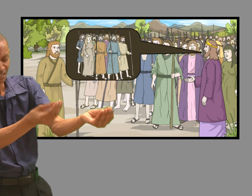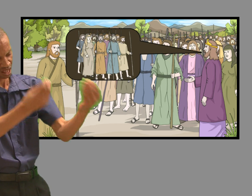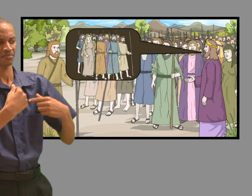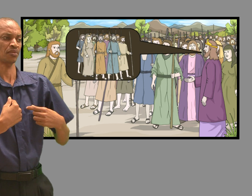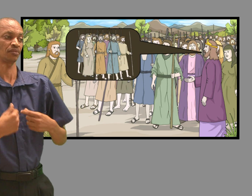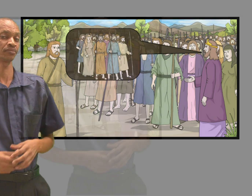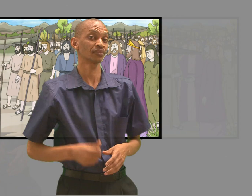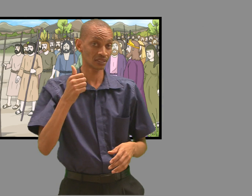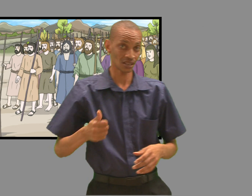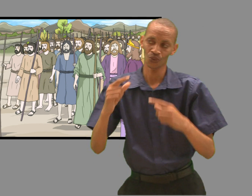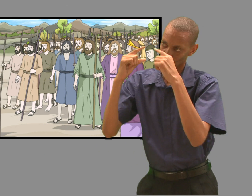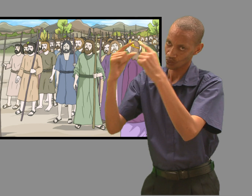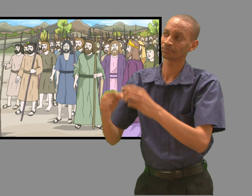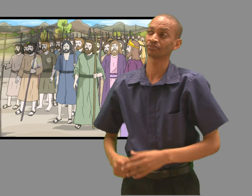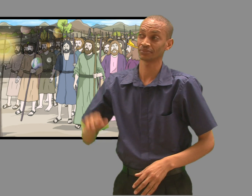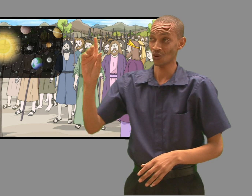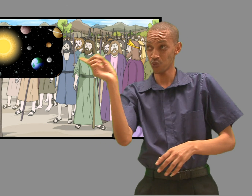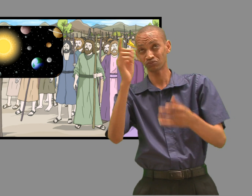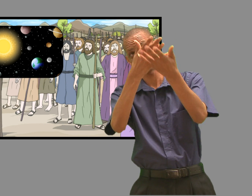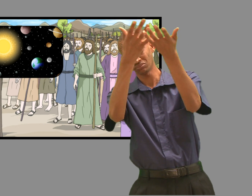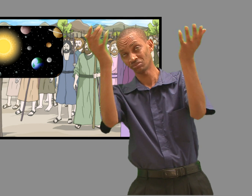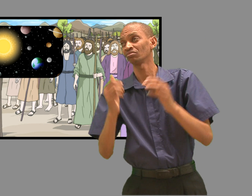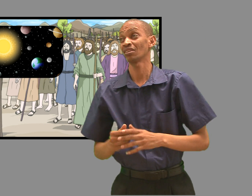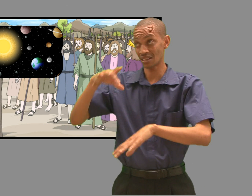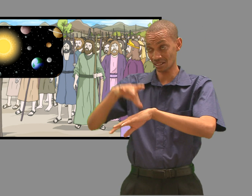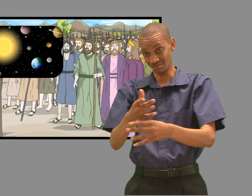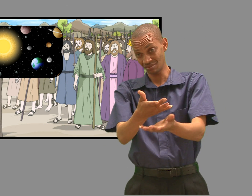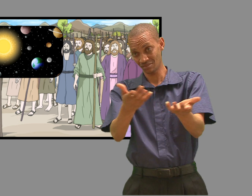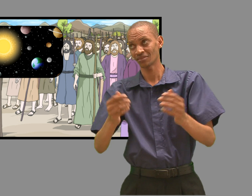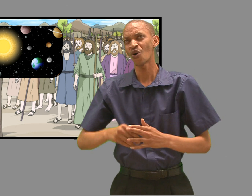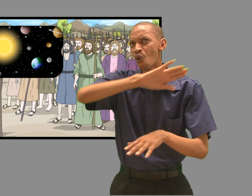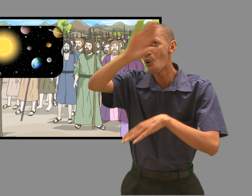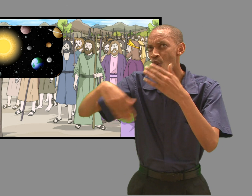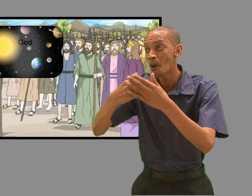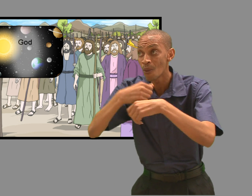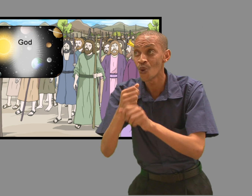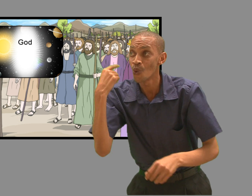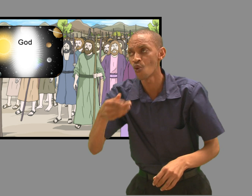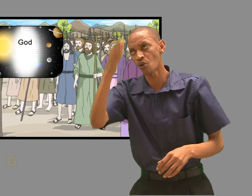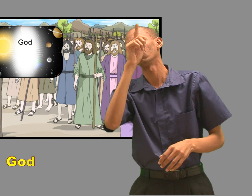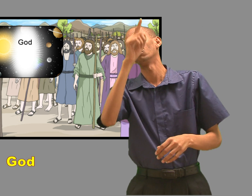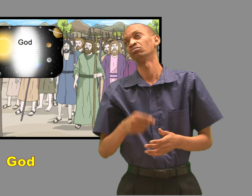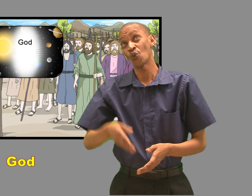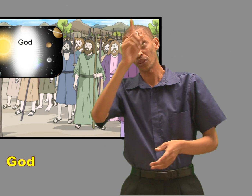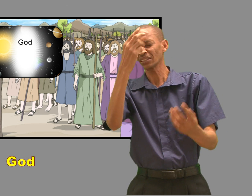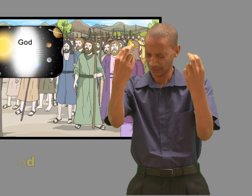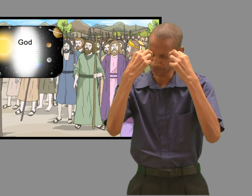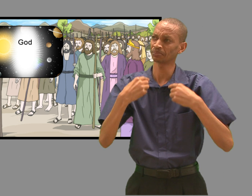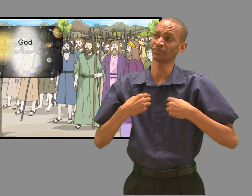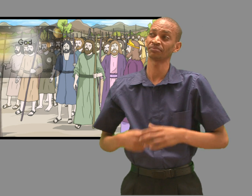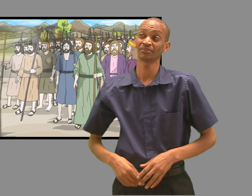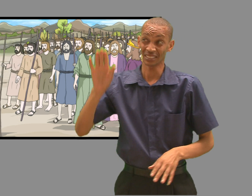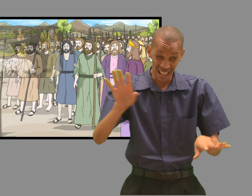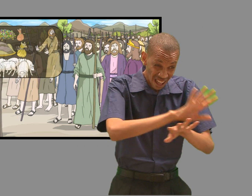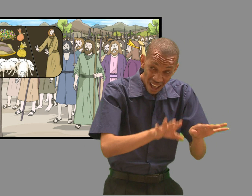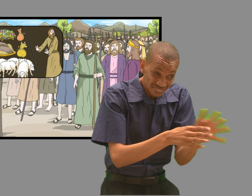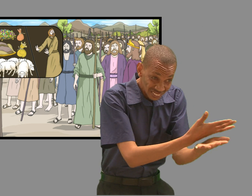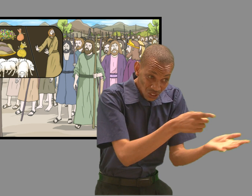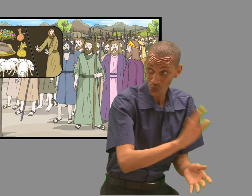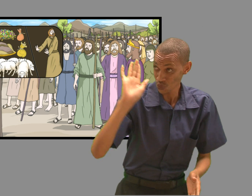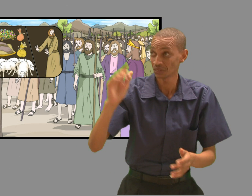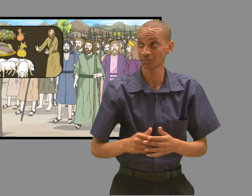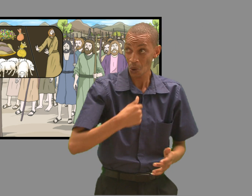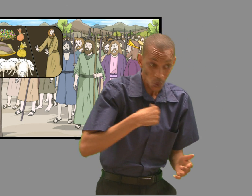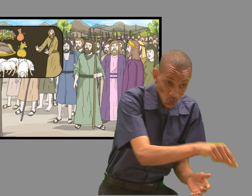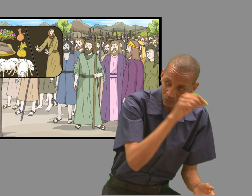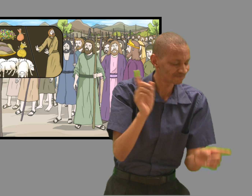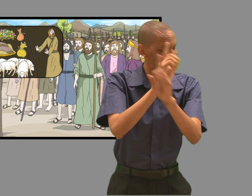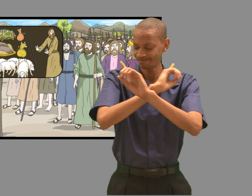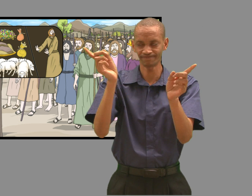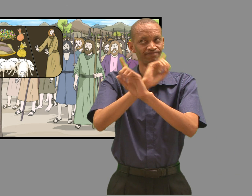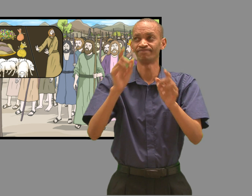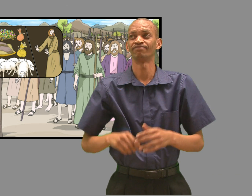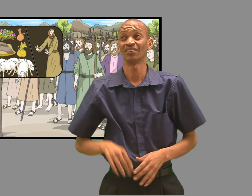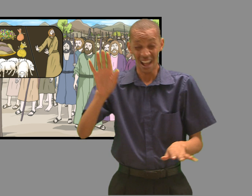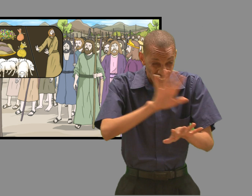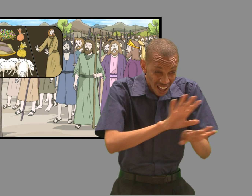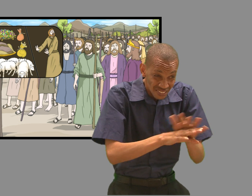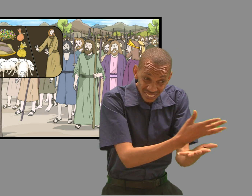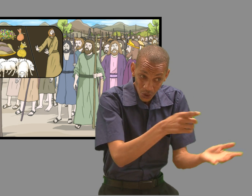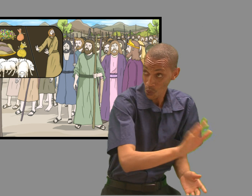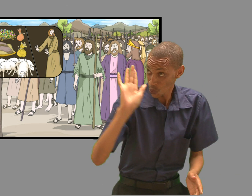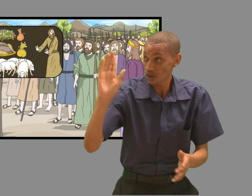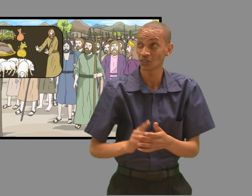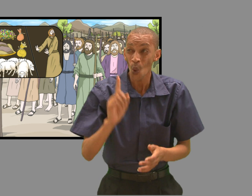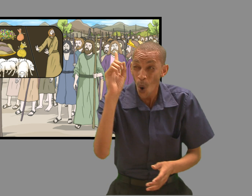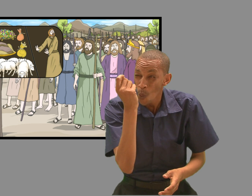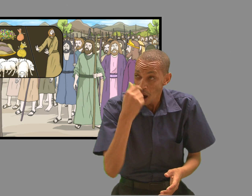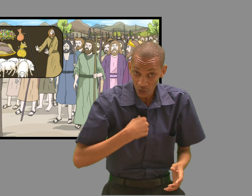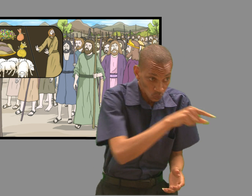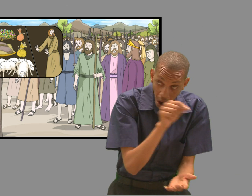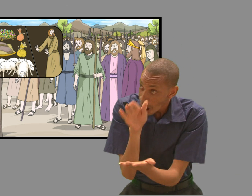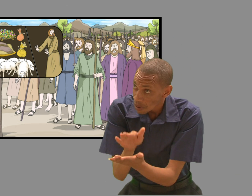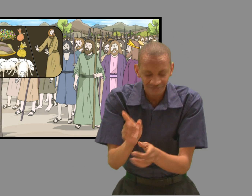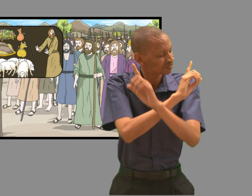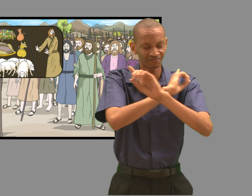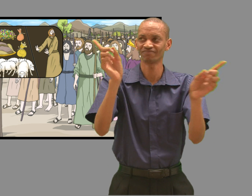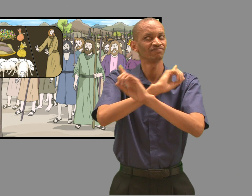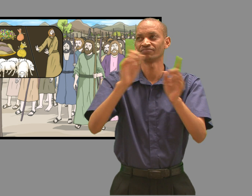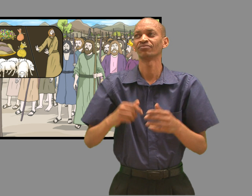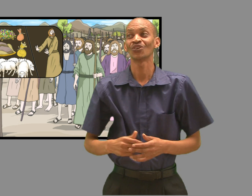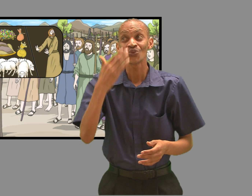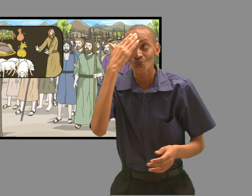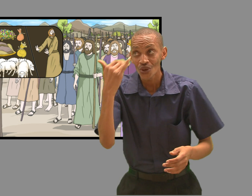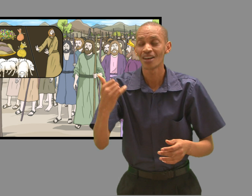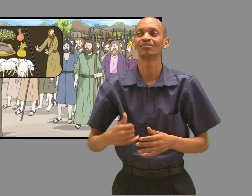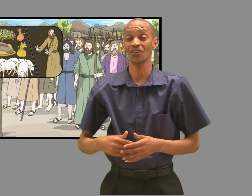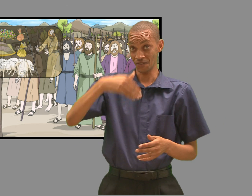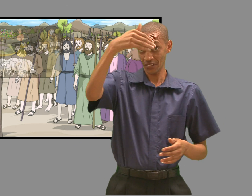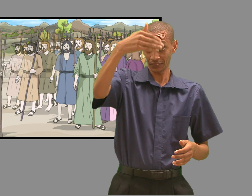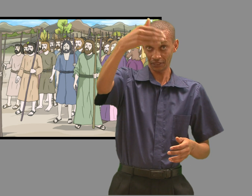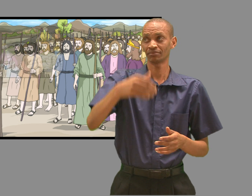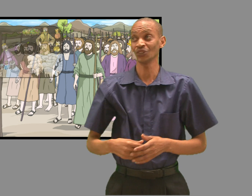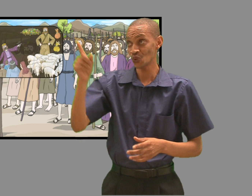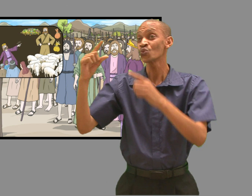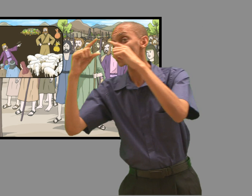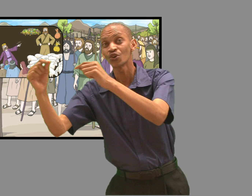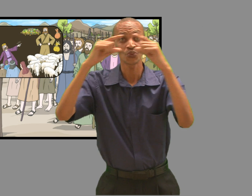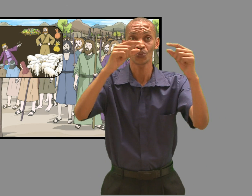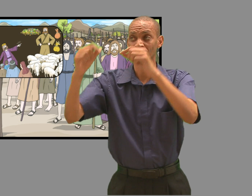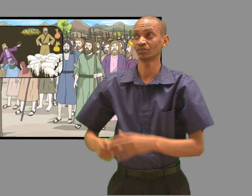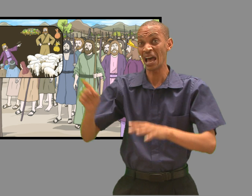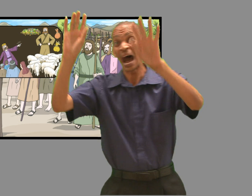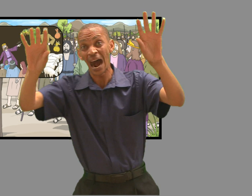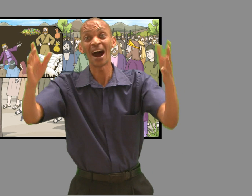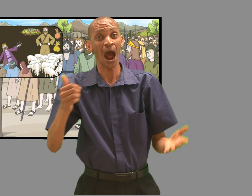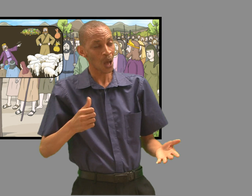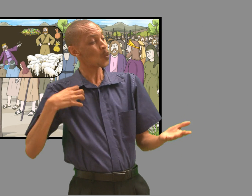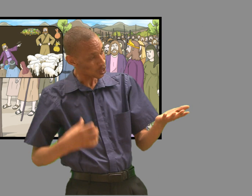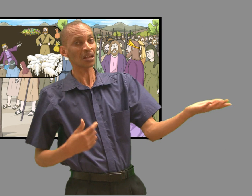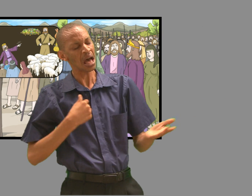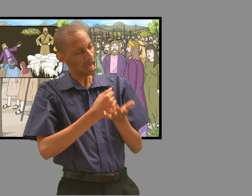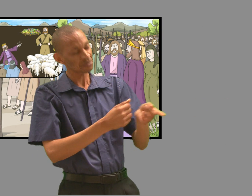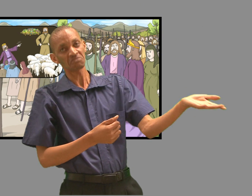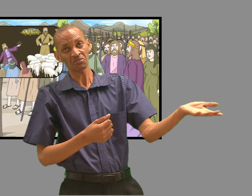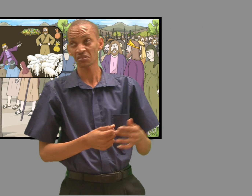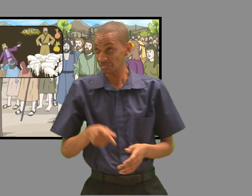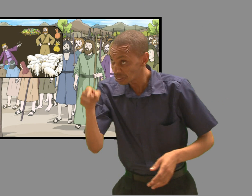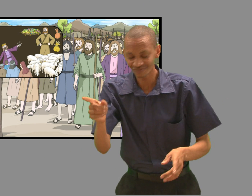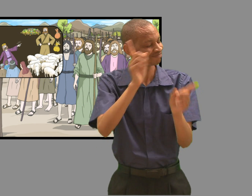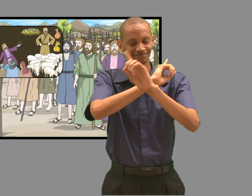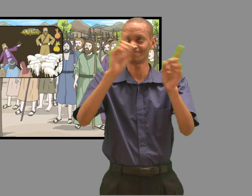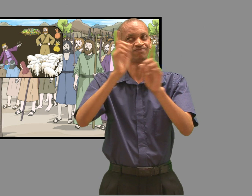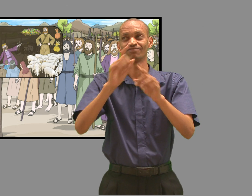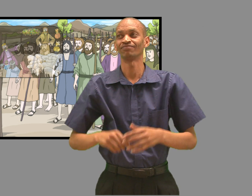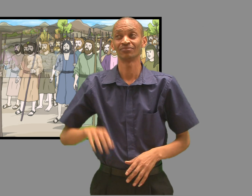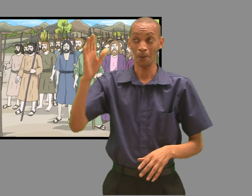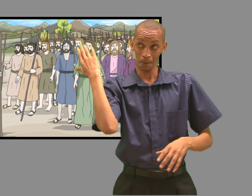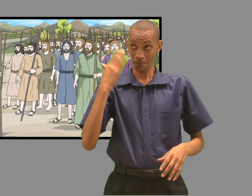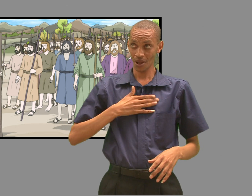But Abram replied to the king of Sodom, “I have raised my hand to the LORD God Most High, Creator of heaven and earth, that I will not accept even a thread, or a strap of a sandal, or anything that belongs to you, lest you should say, ‘I have made Abram rich.’